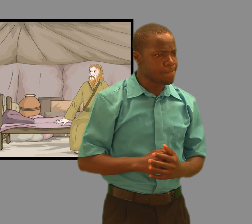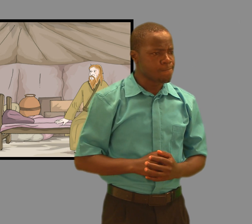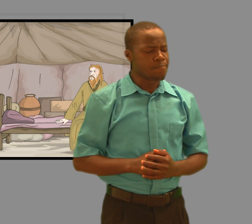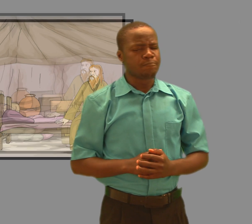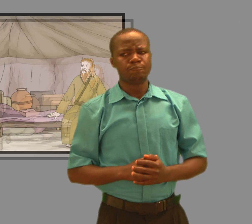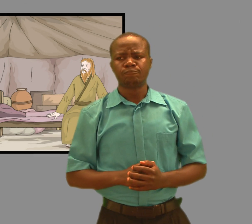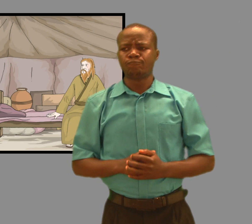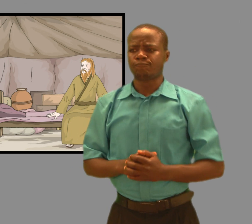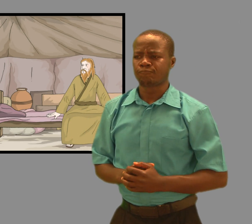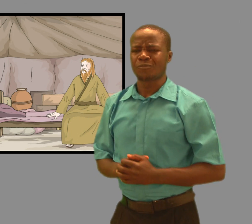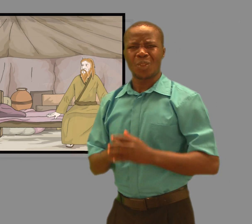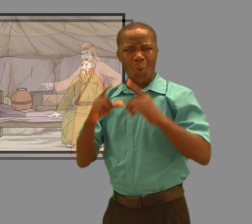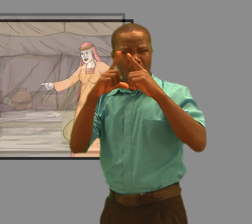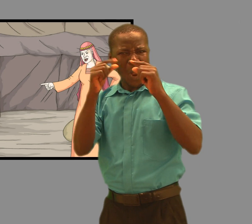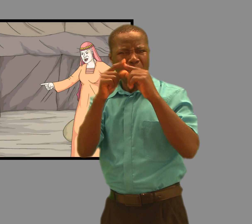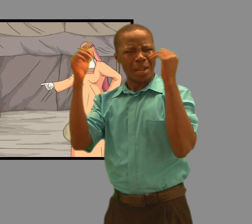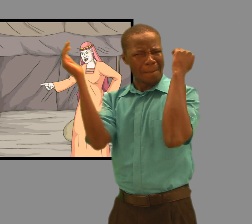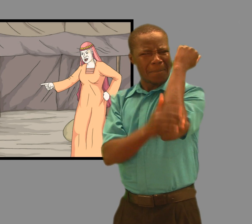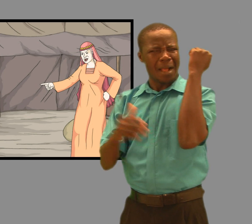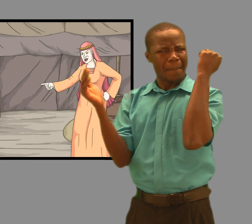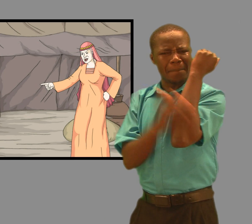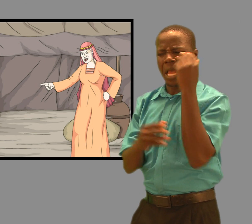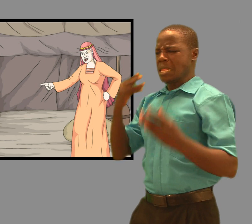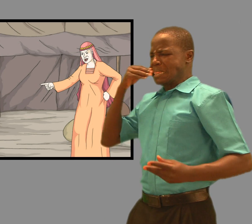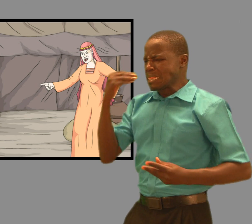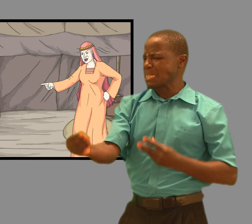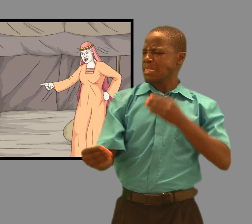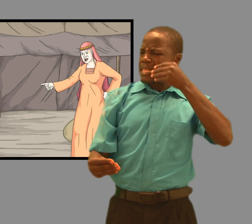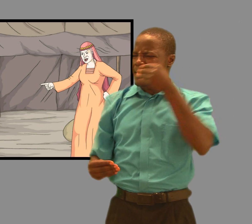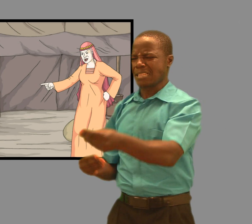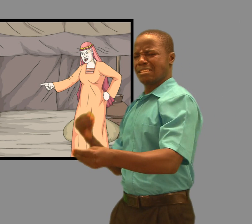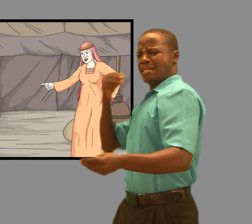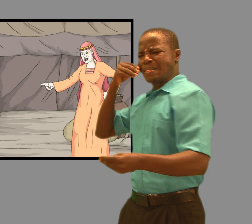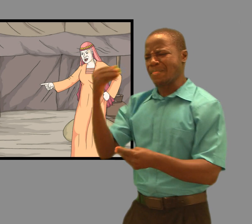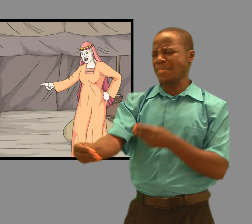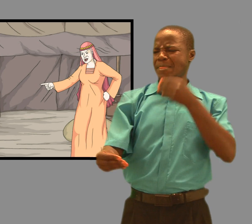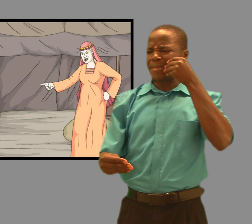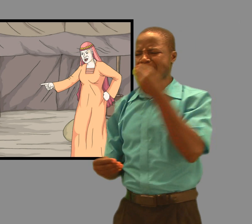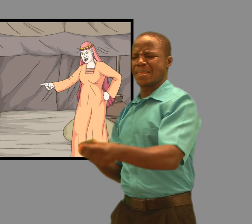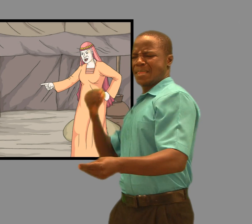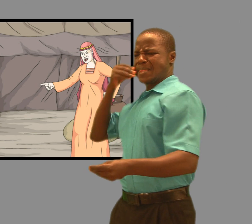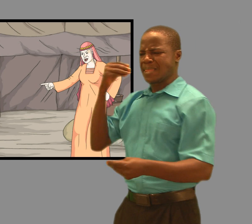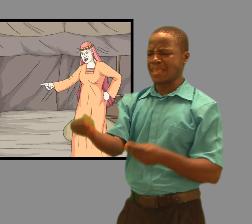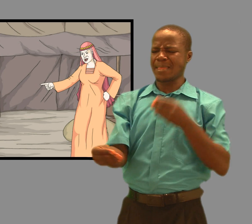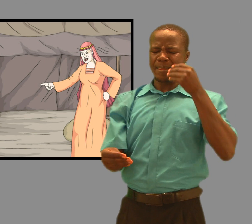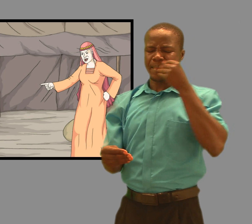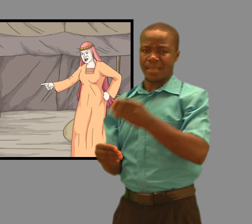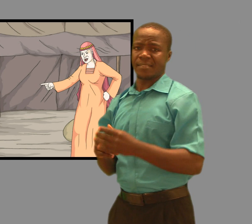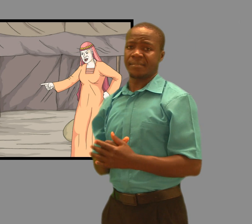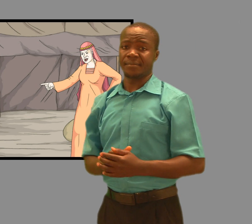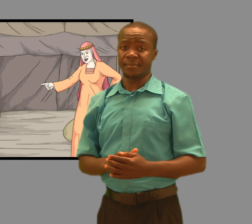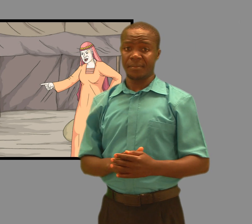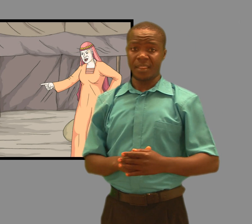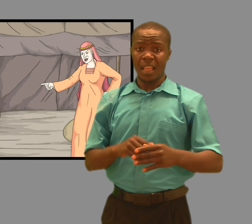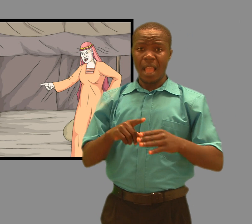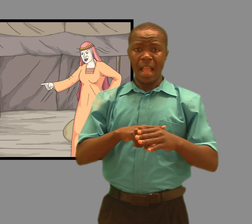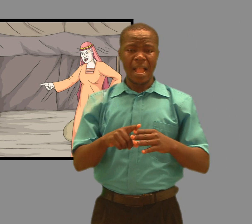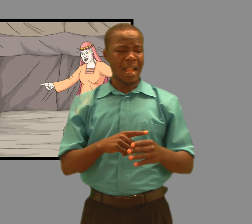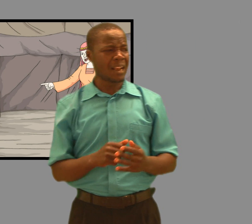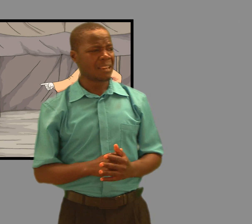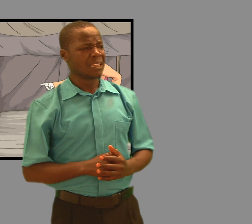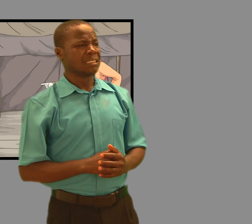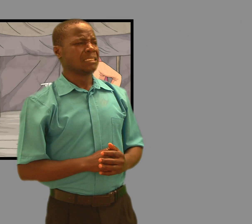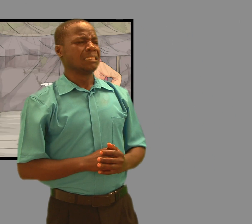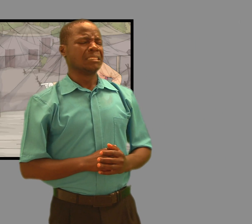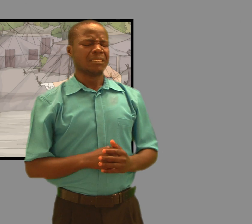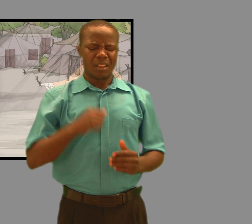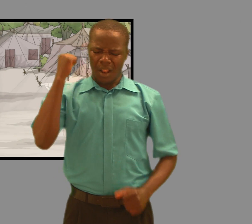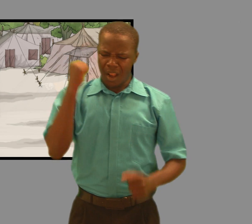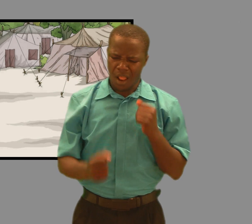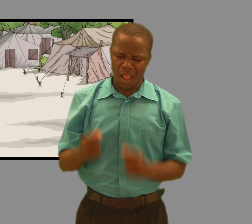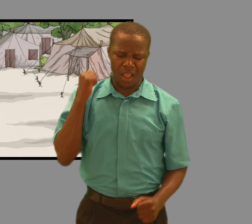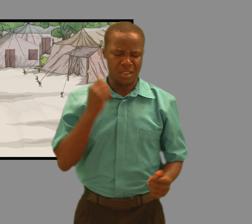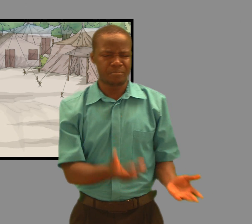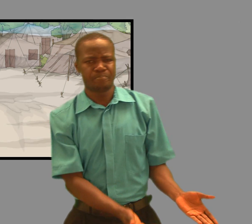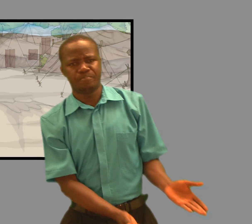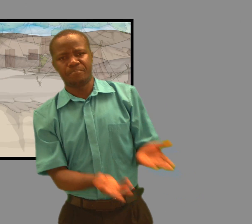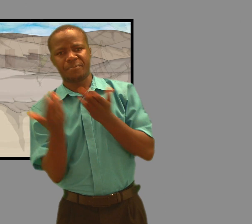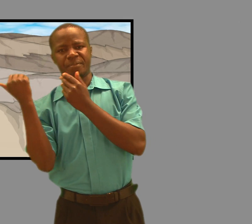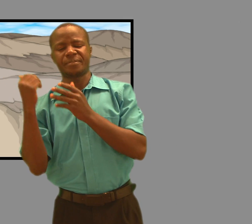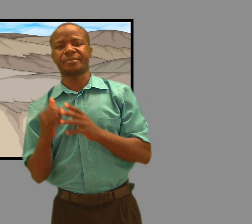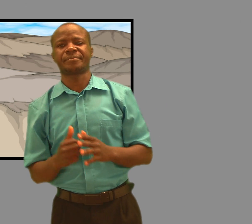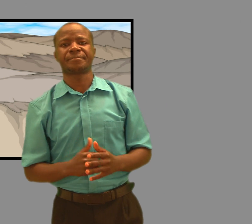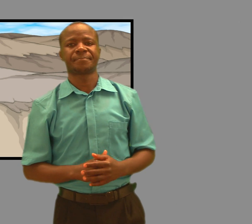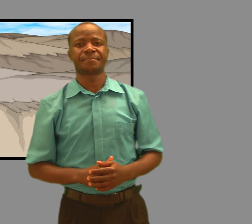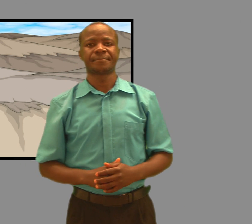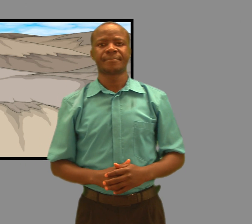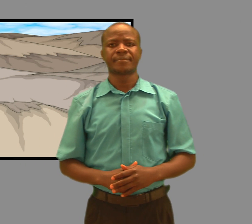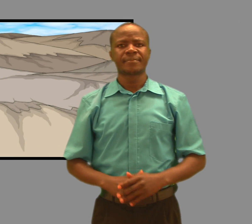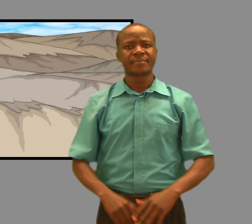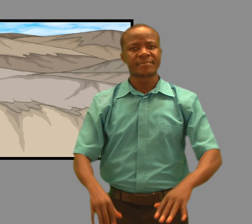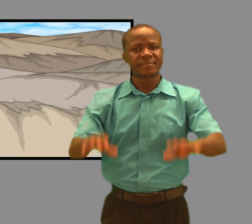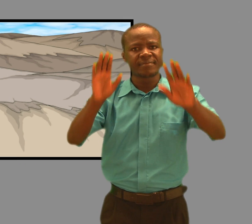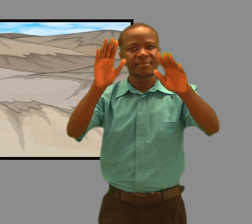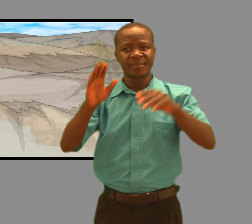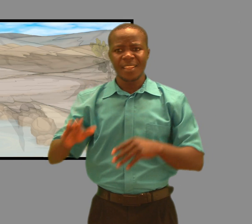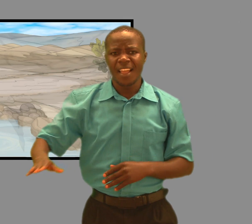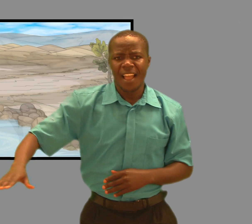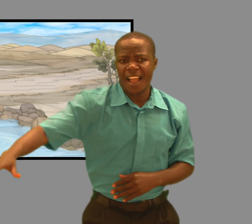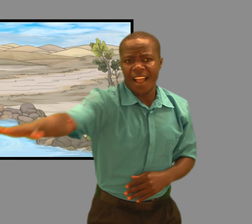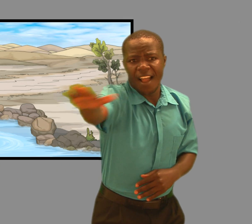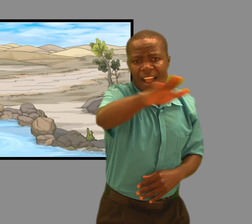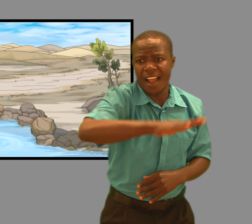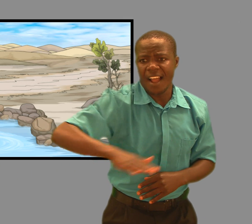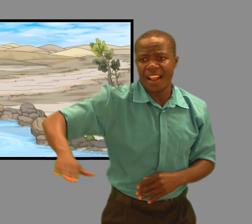Then Sarai treated Hagar so harshly that she fled from her.